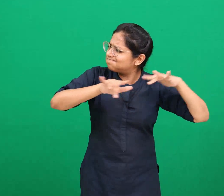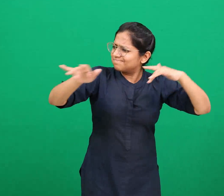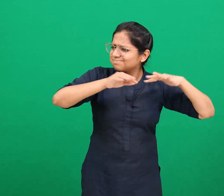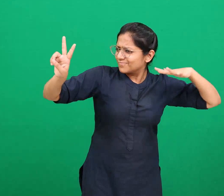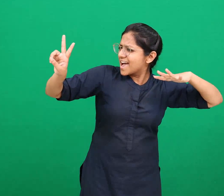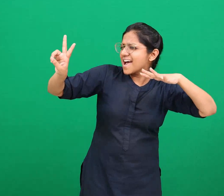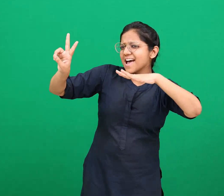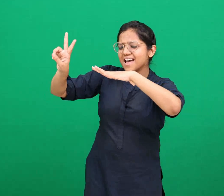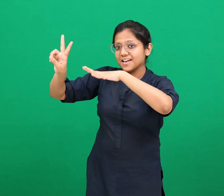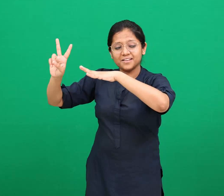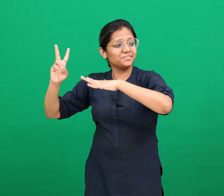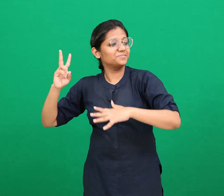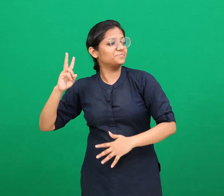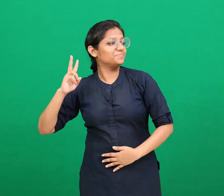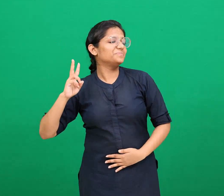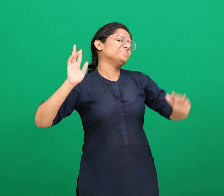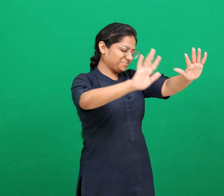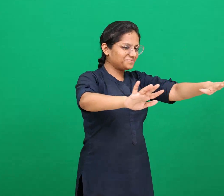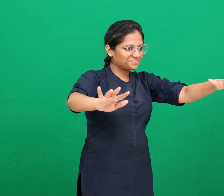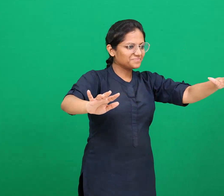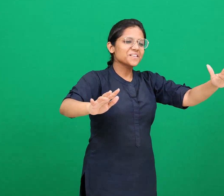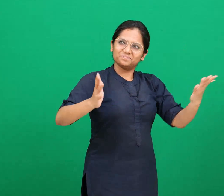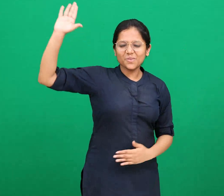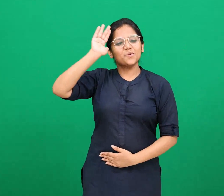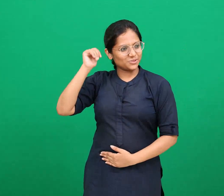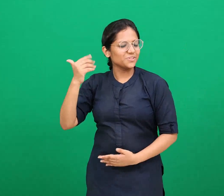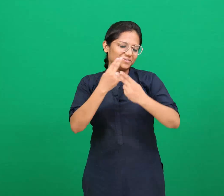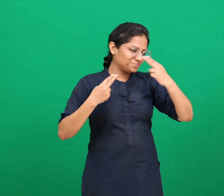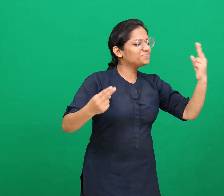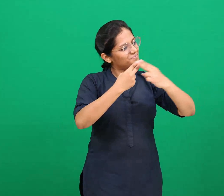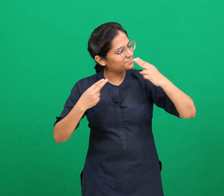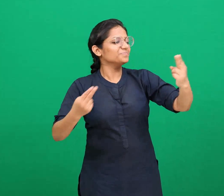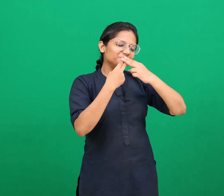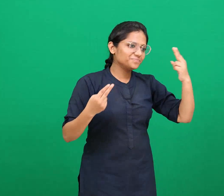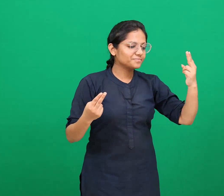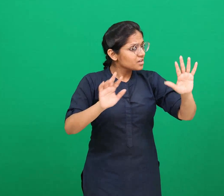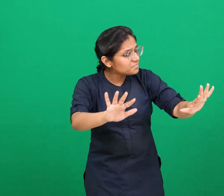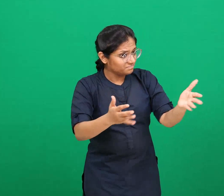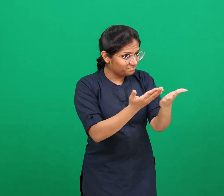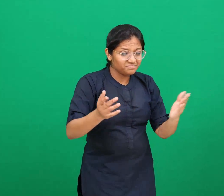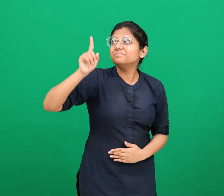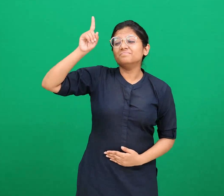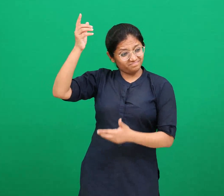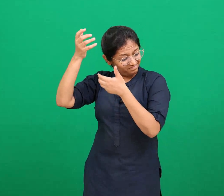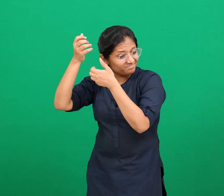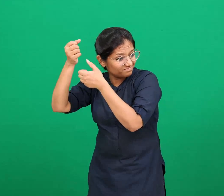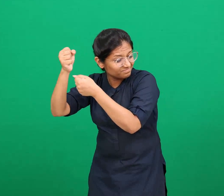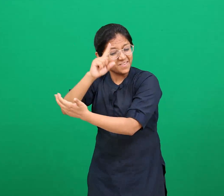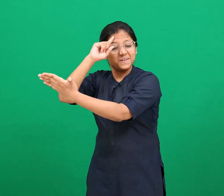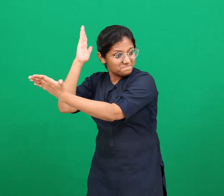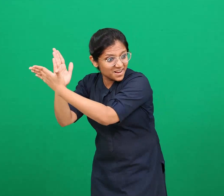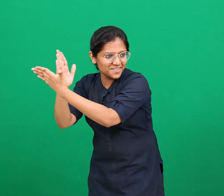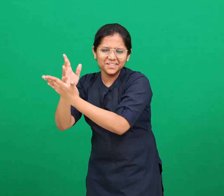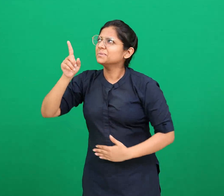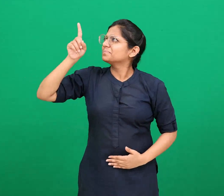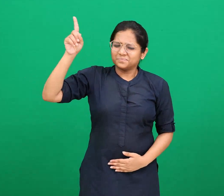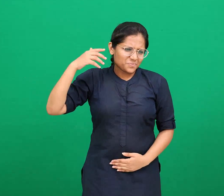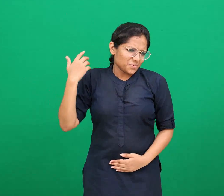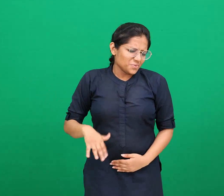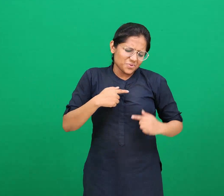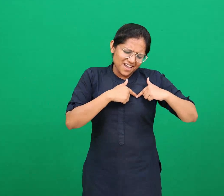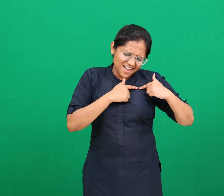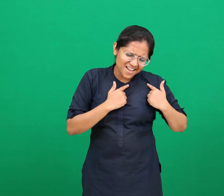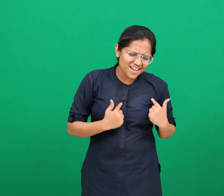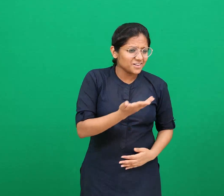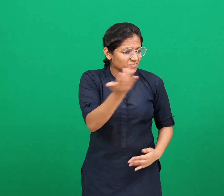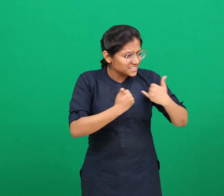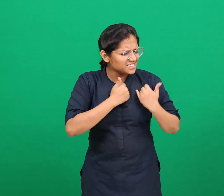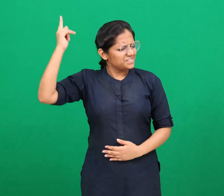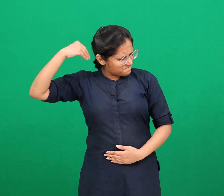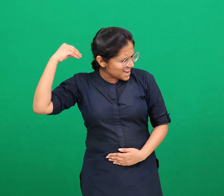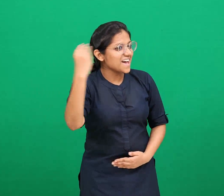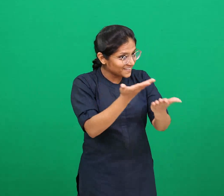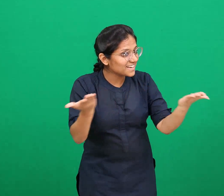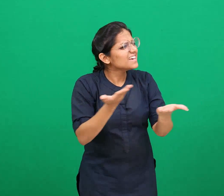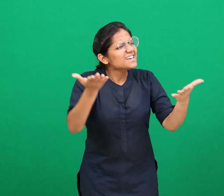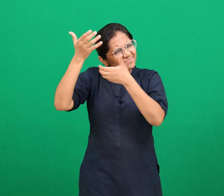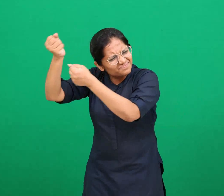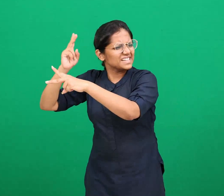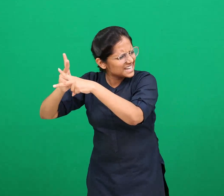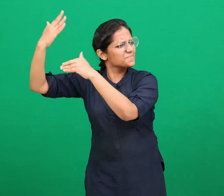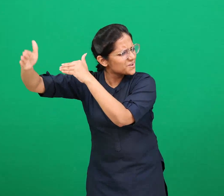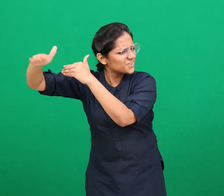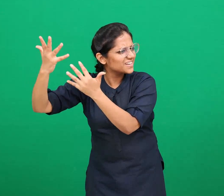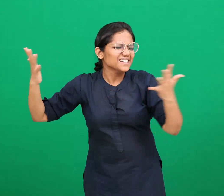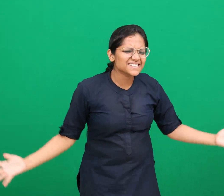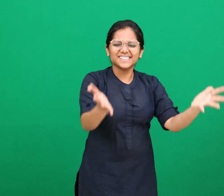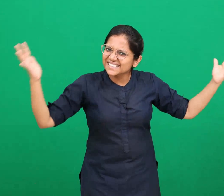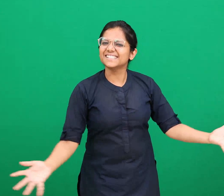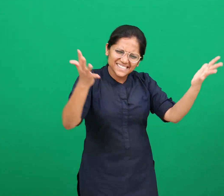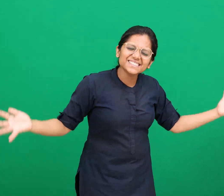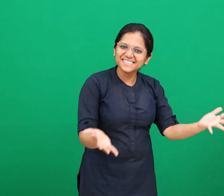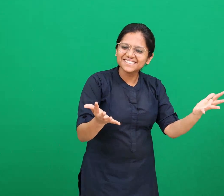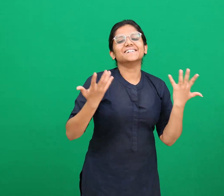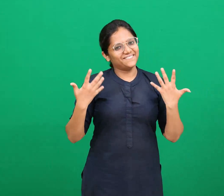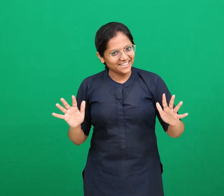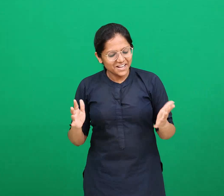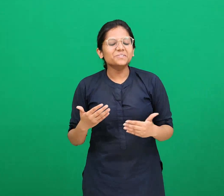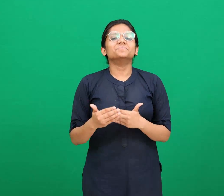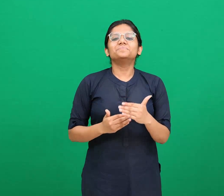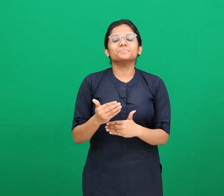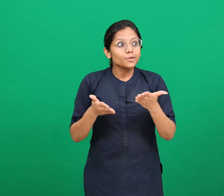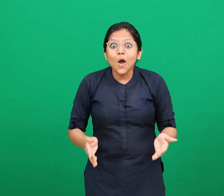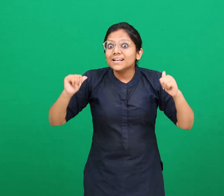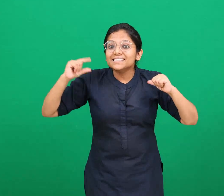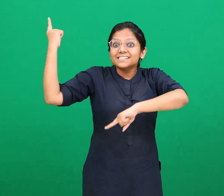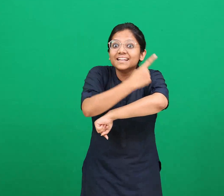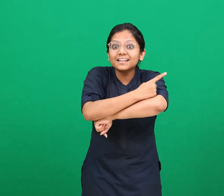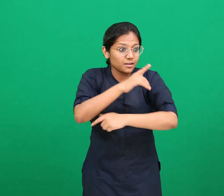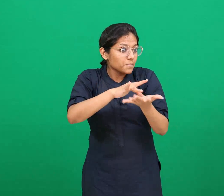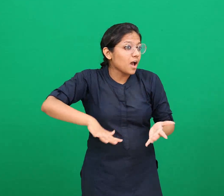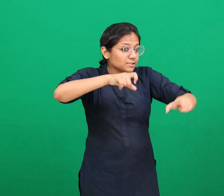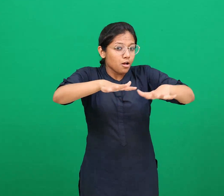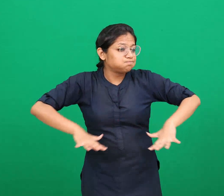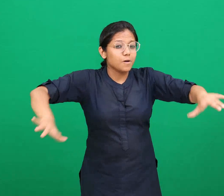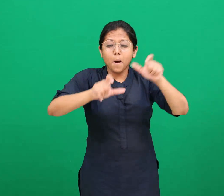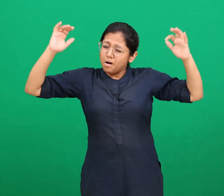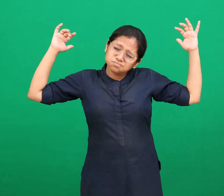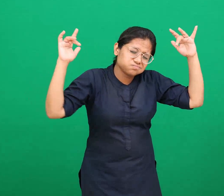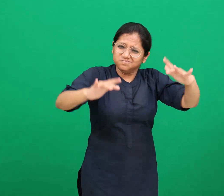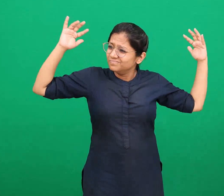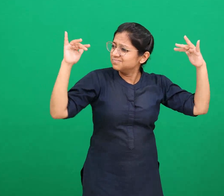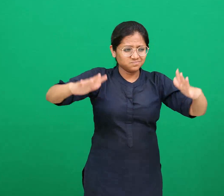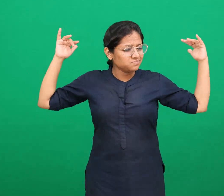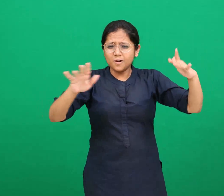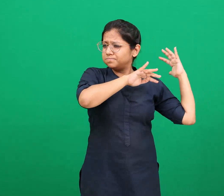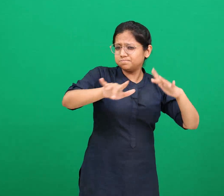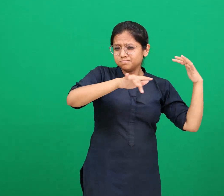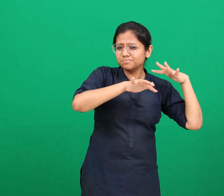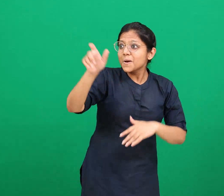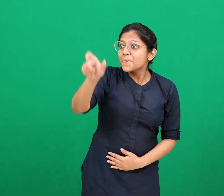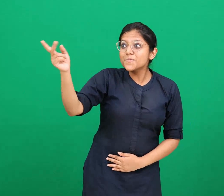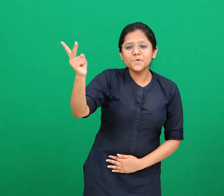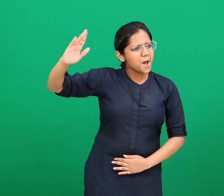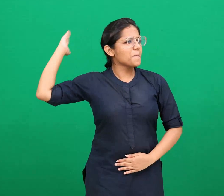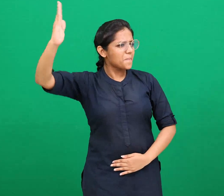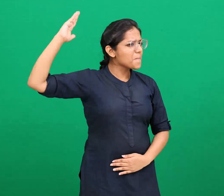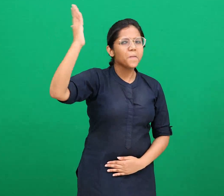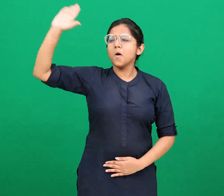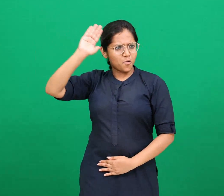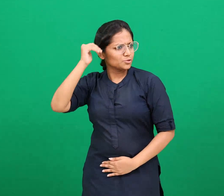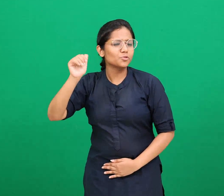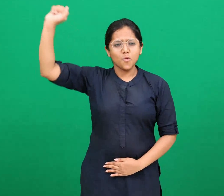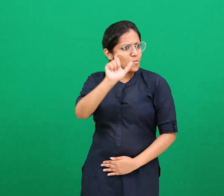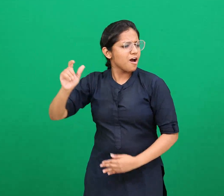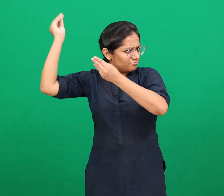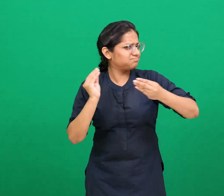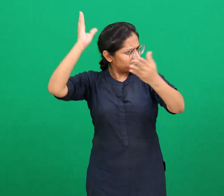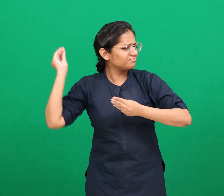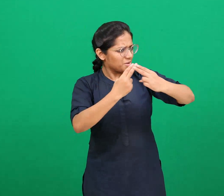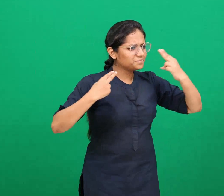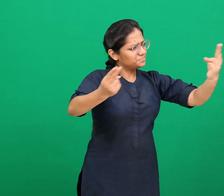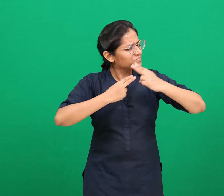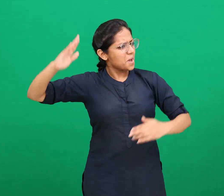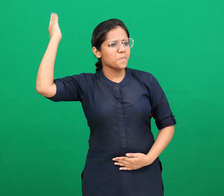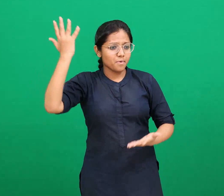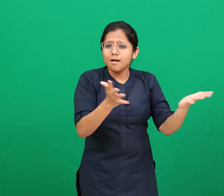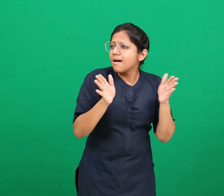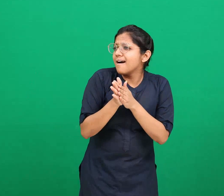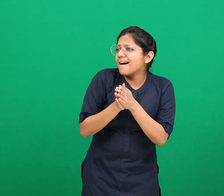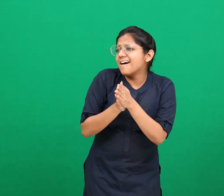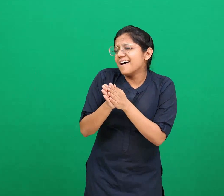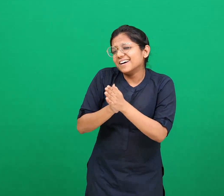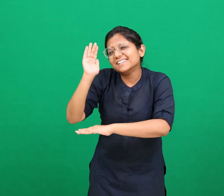On the following Sabbath, nearly the whole city gathered to hear the word of the Lord. But when the Jews saw the crowds, they were filled with jealousy, and they blasphemously contradicted what Paul was saying.